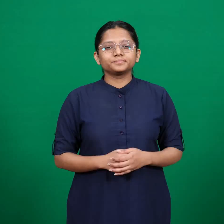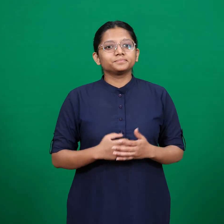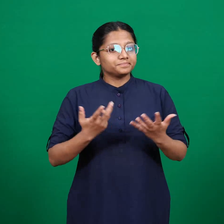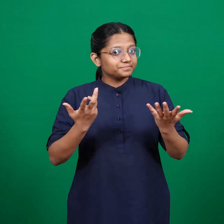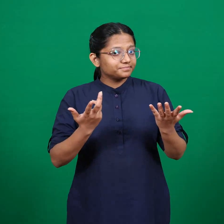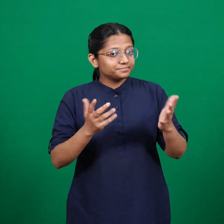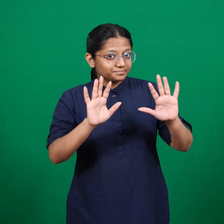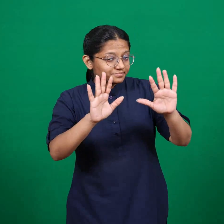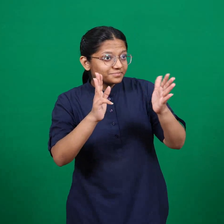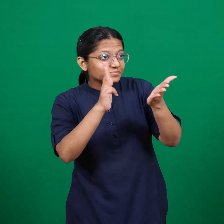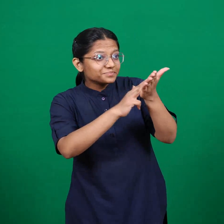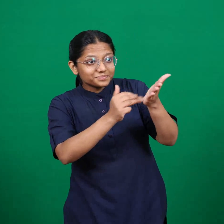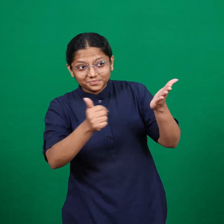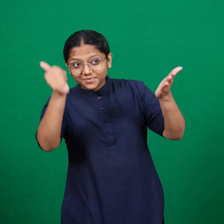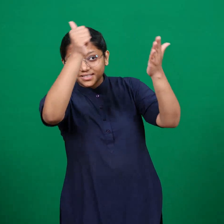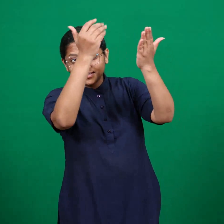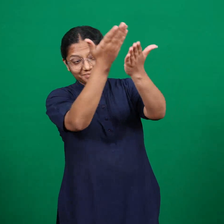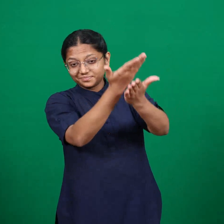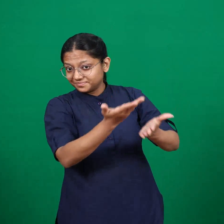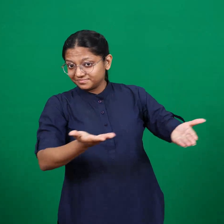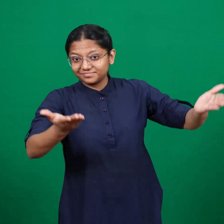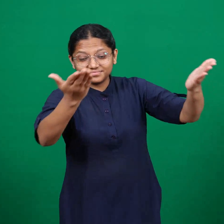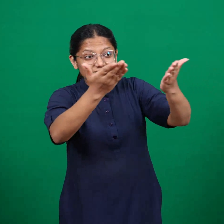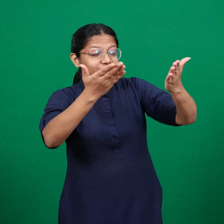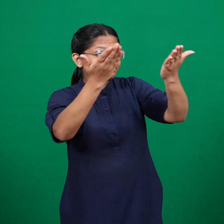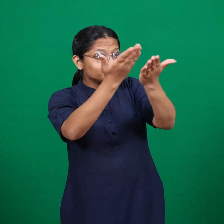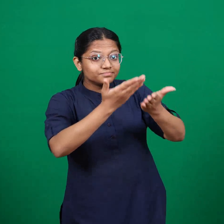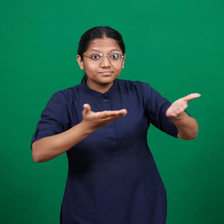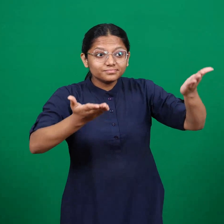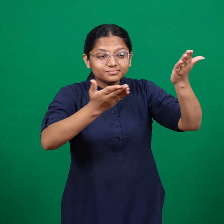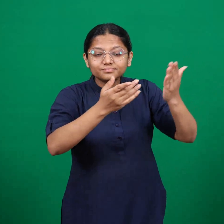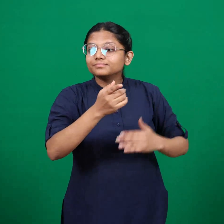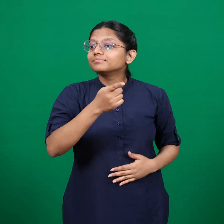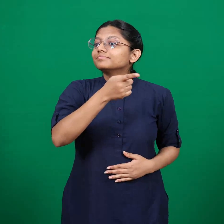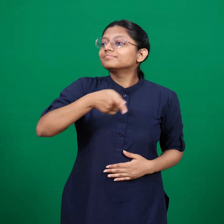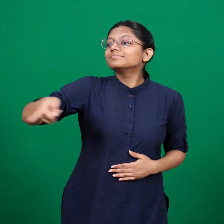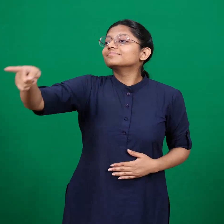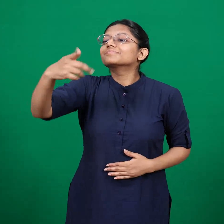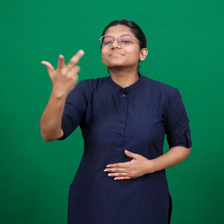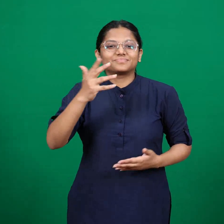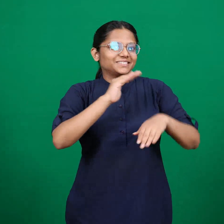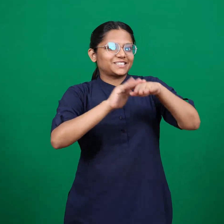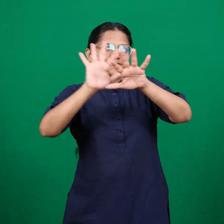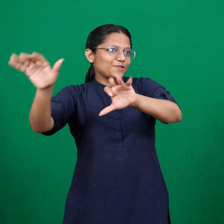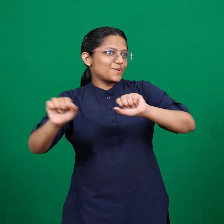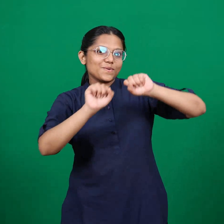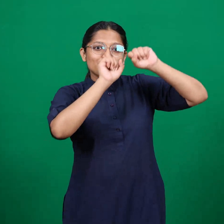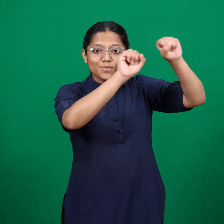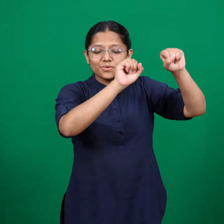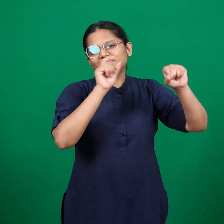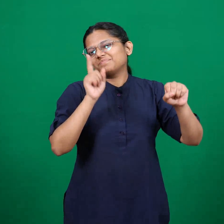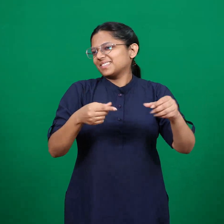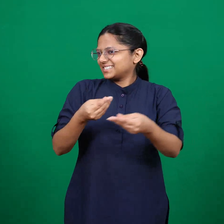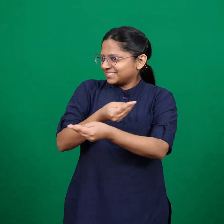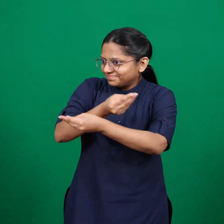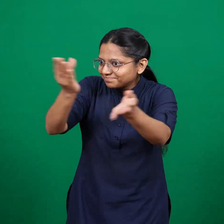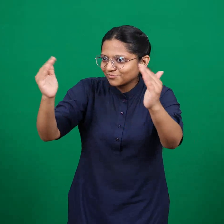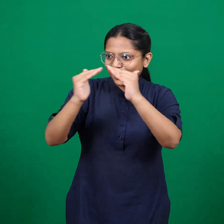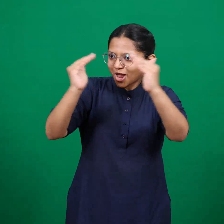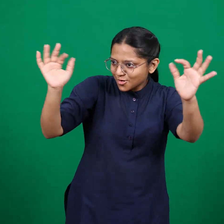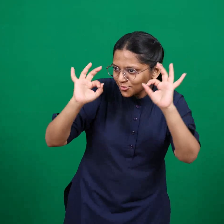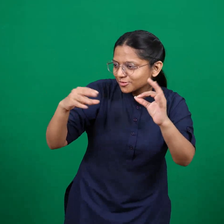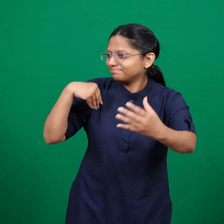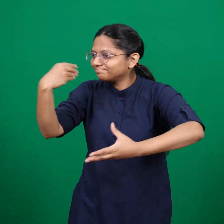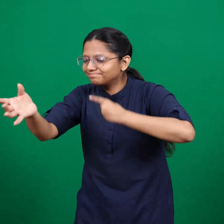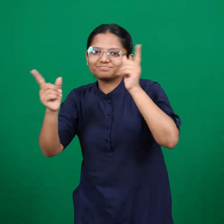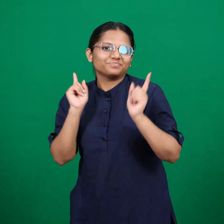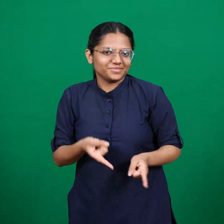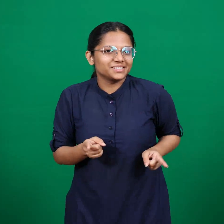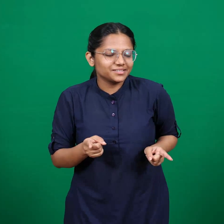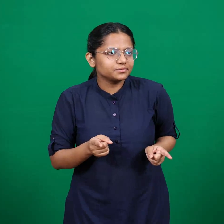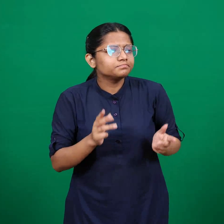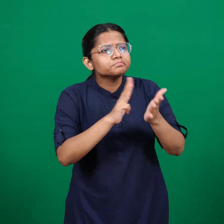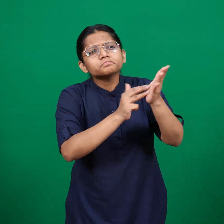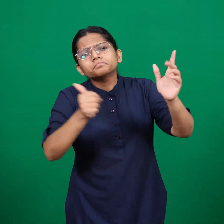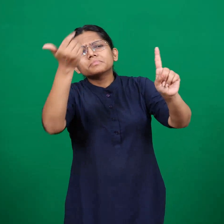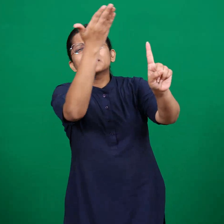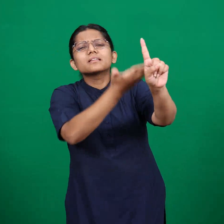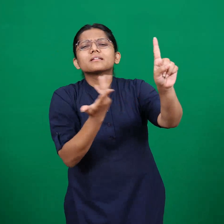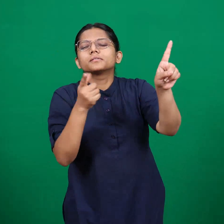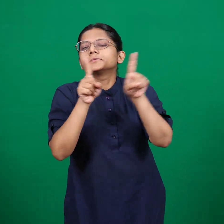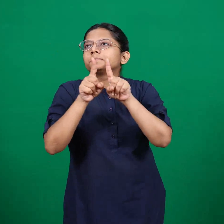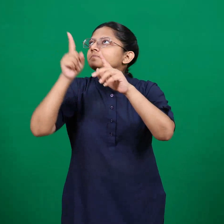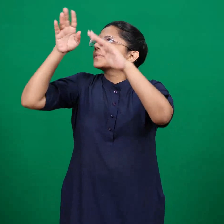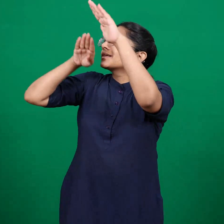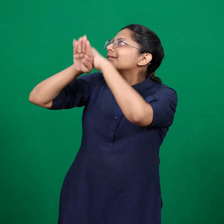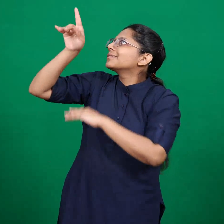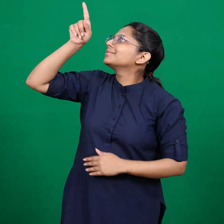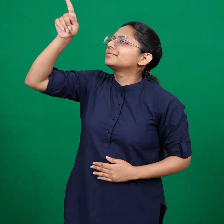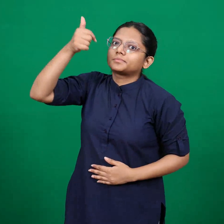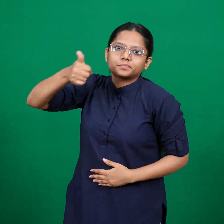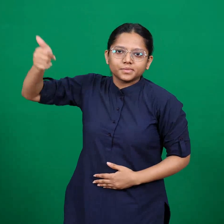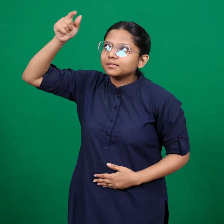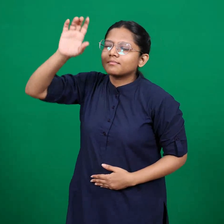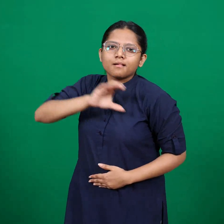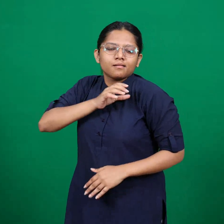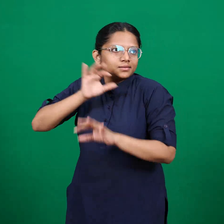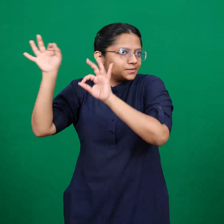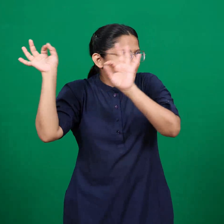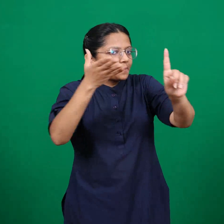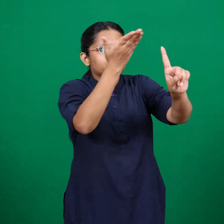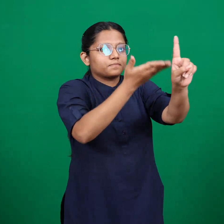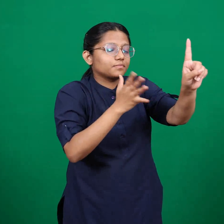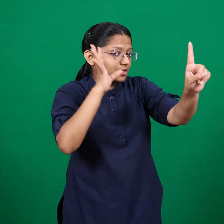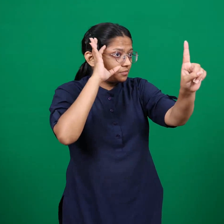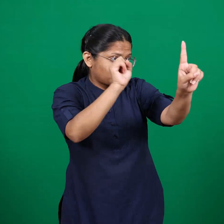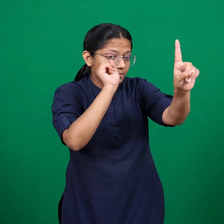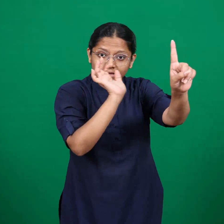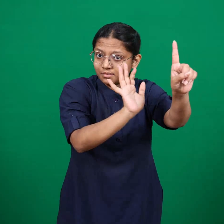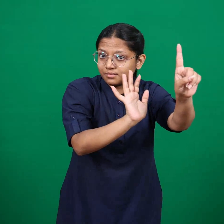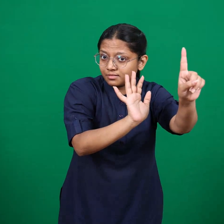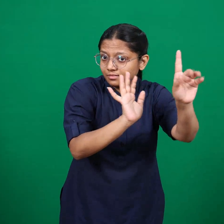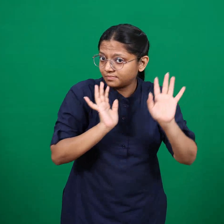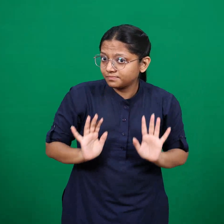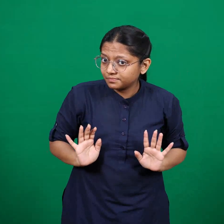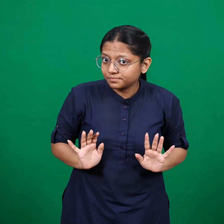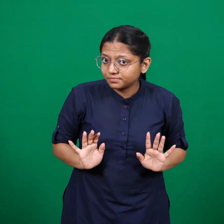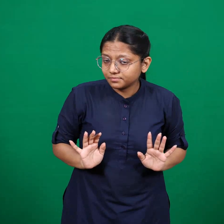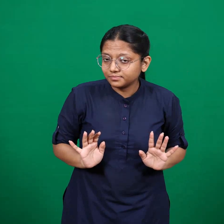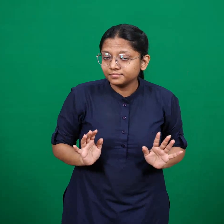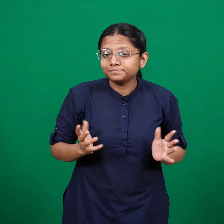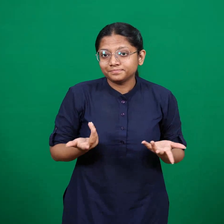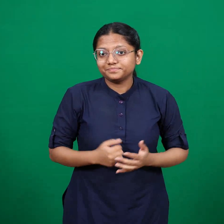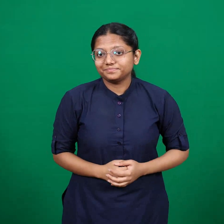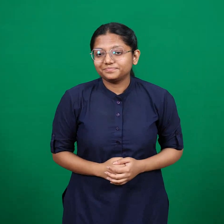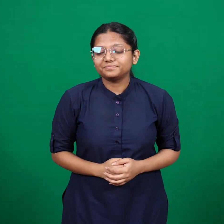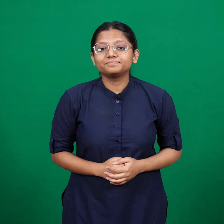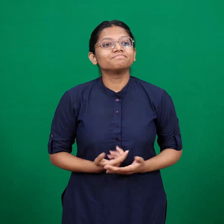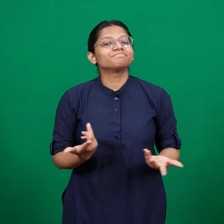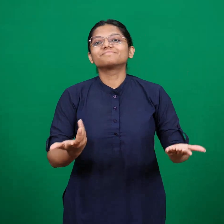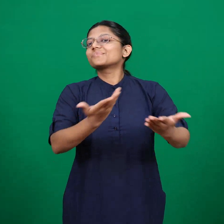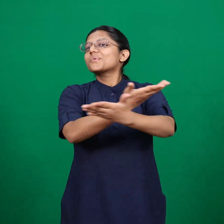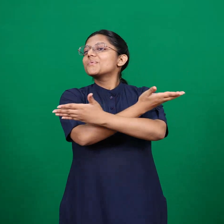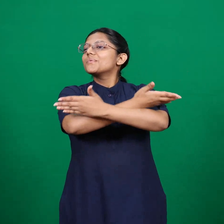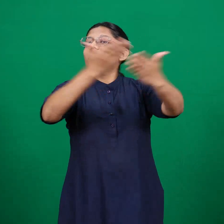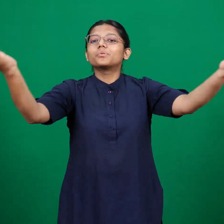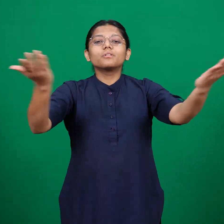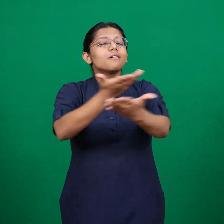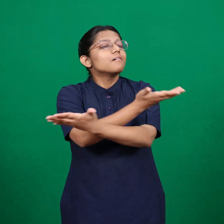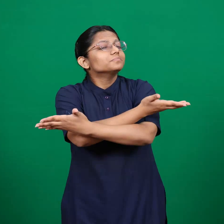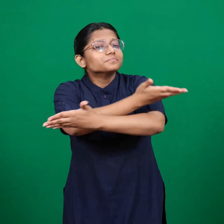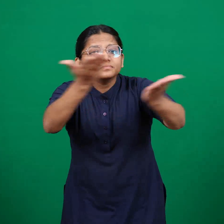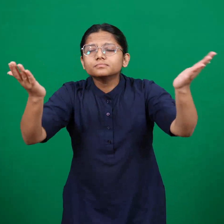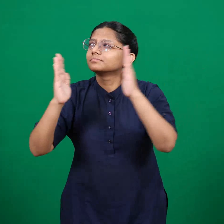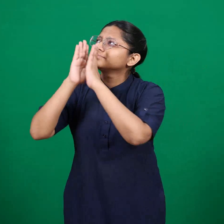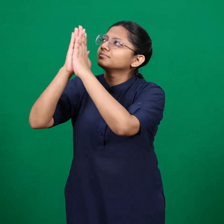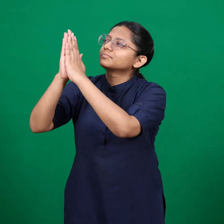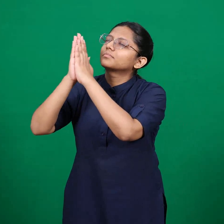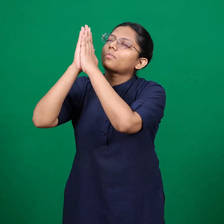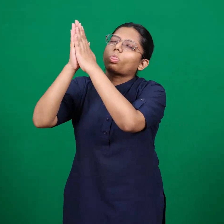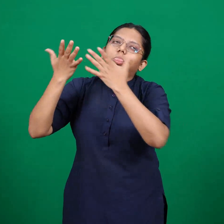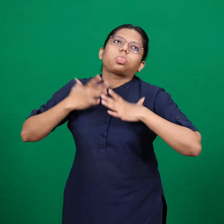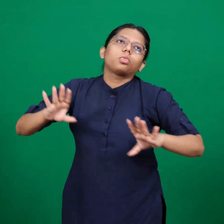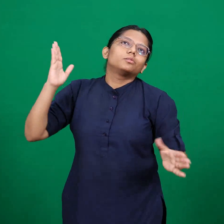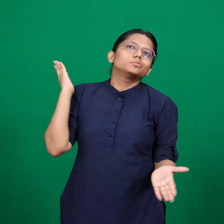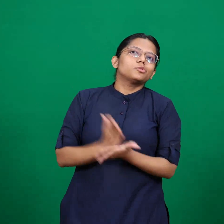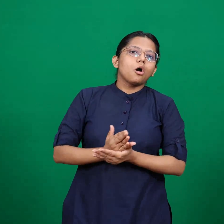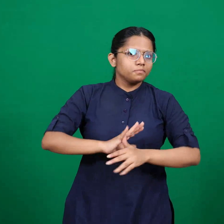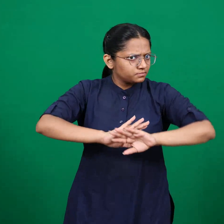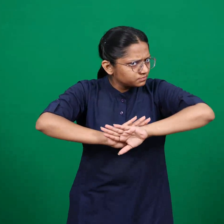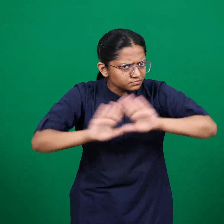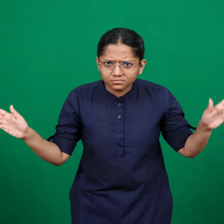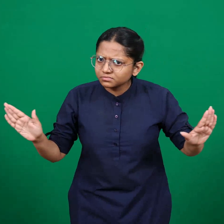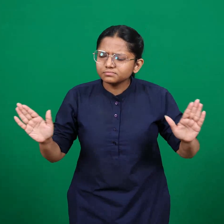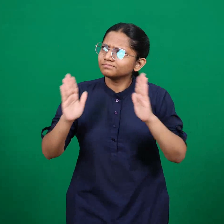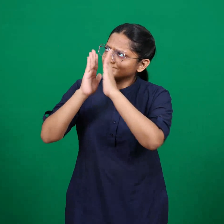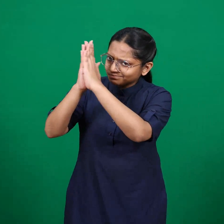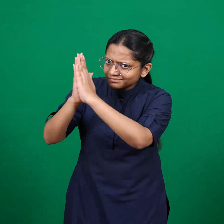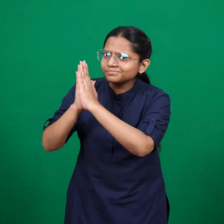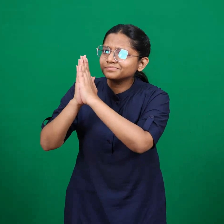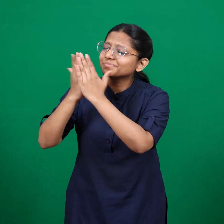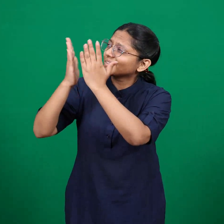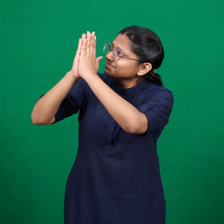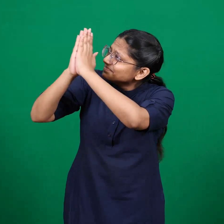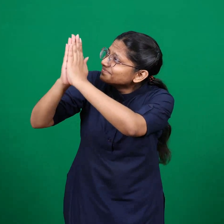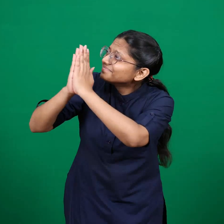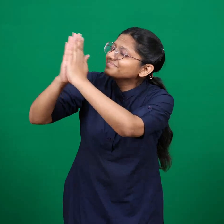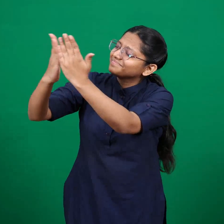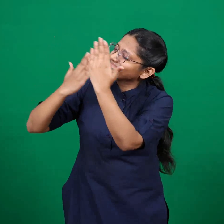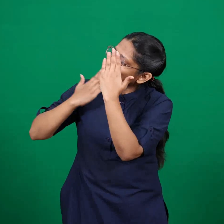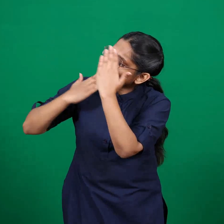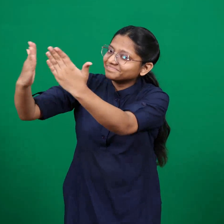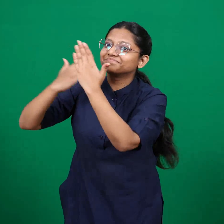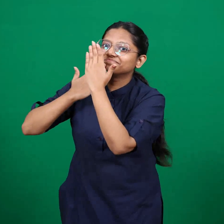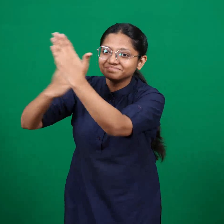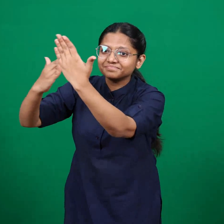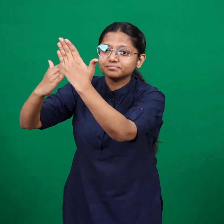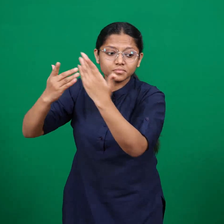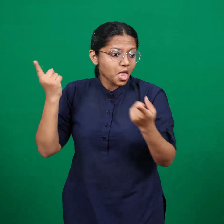Masters, supply your slaves with what is right and fair, since you know that you also have a Master in heaven.